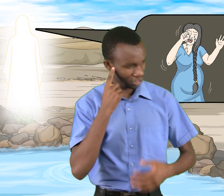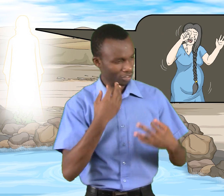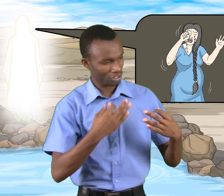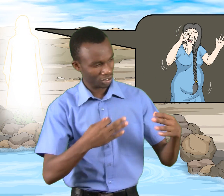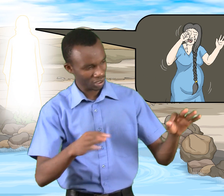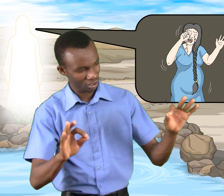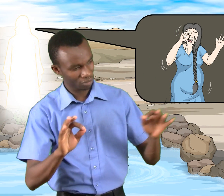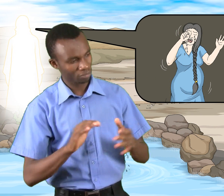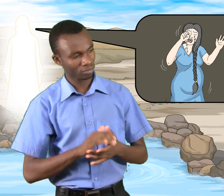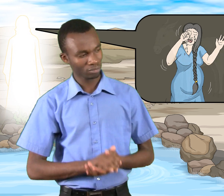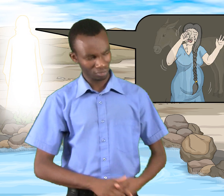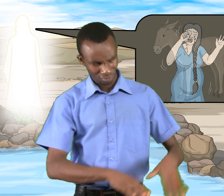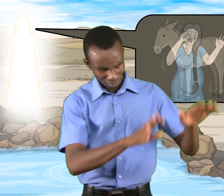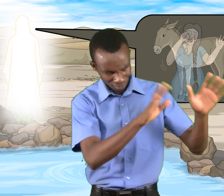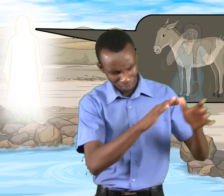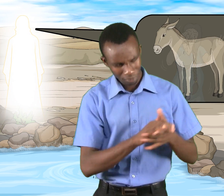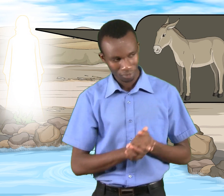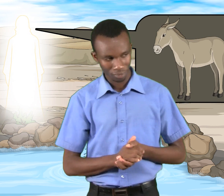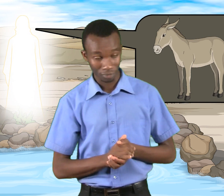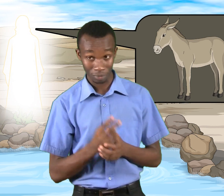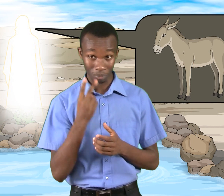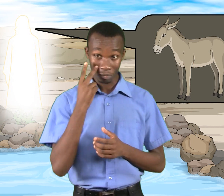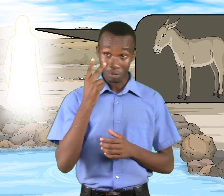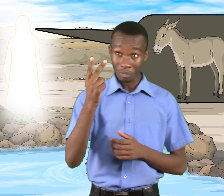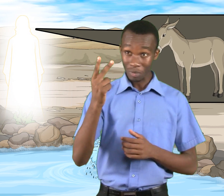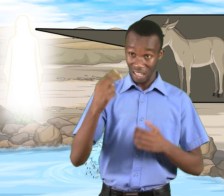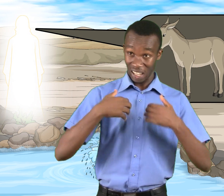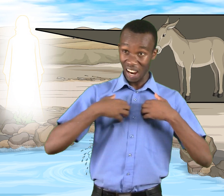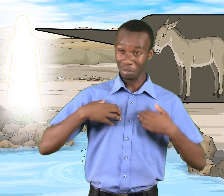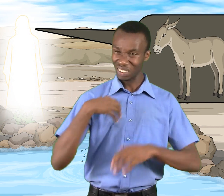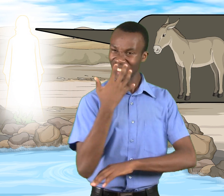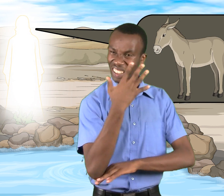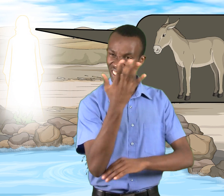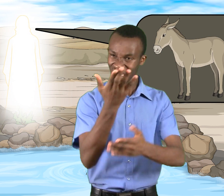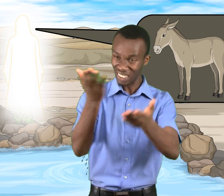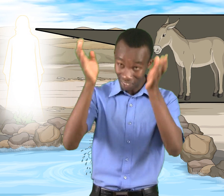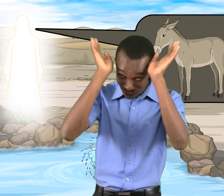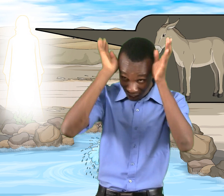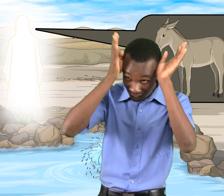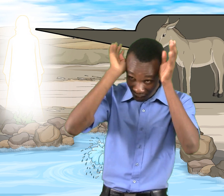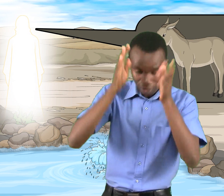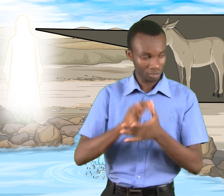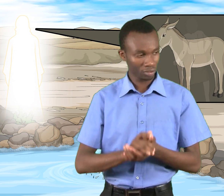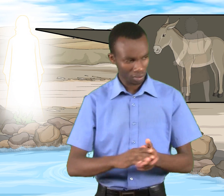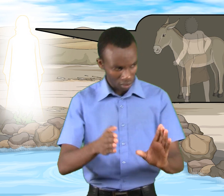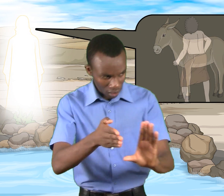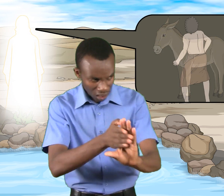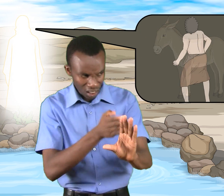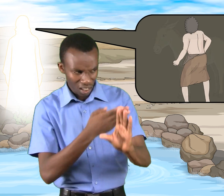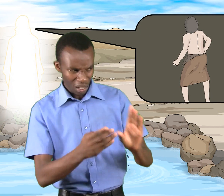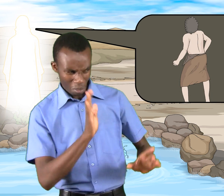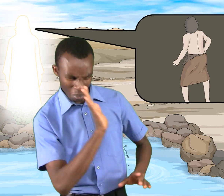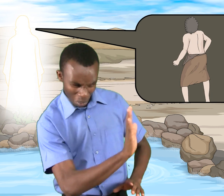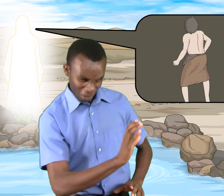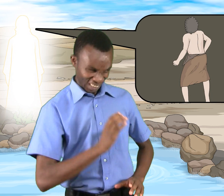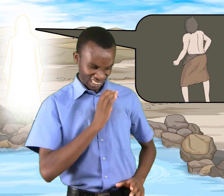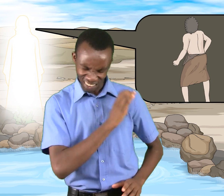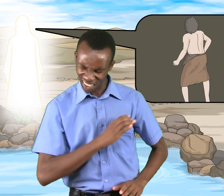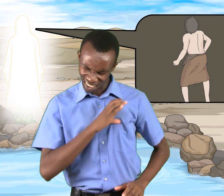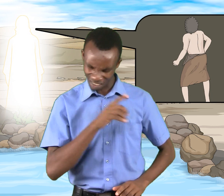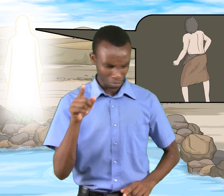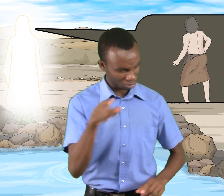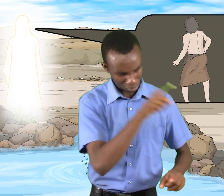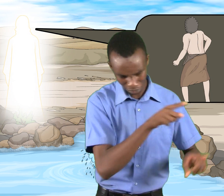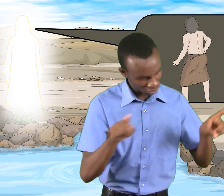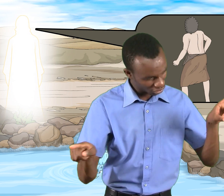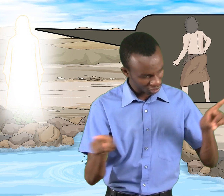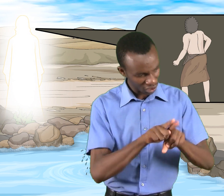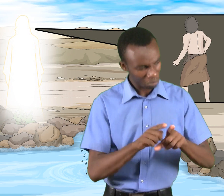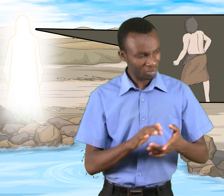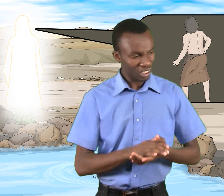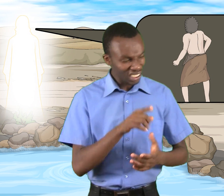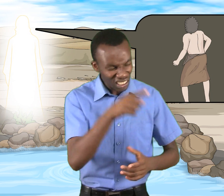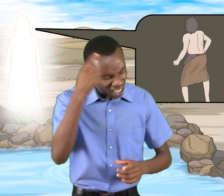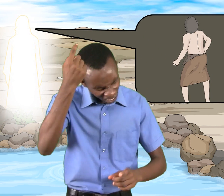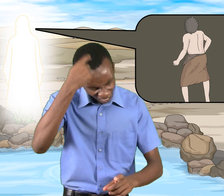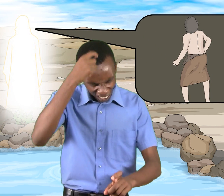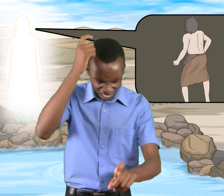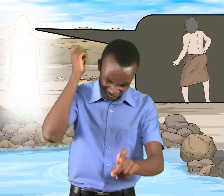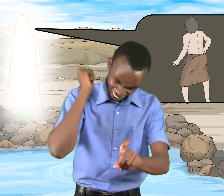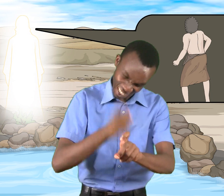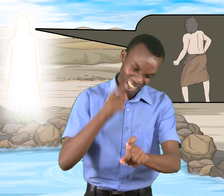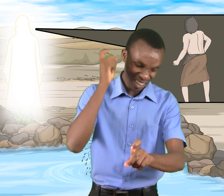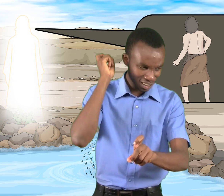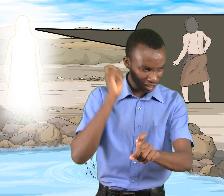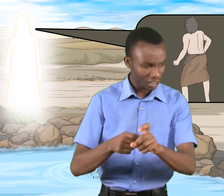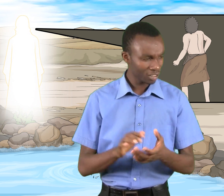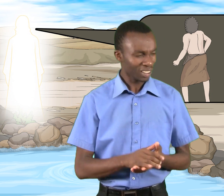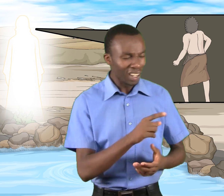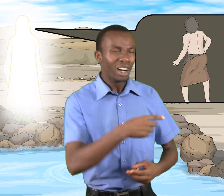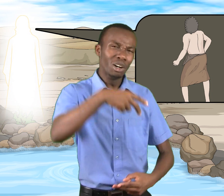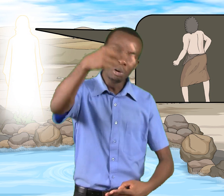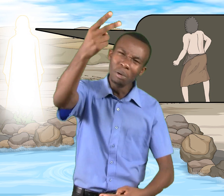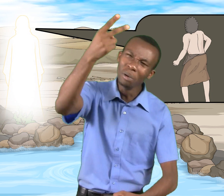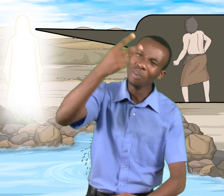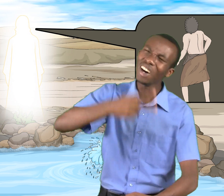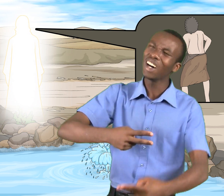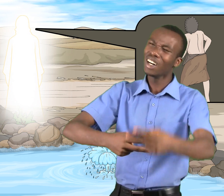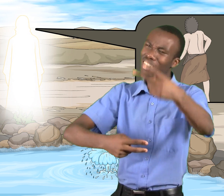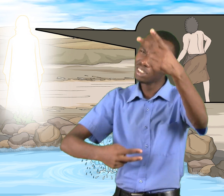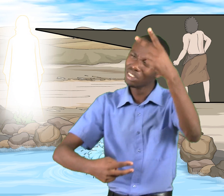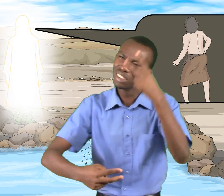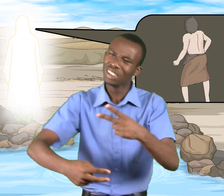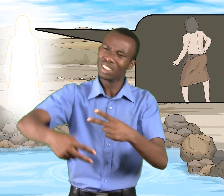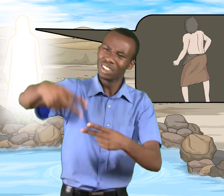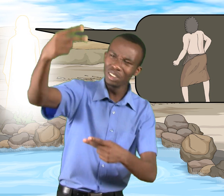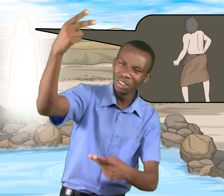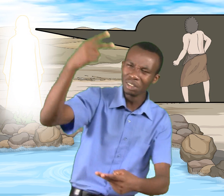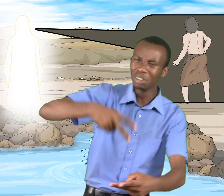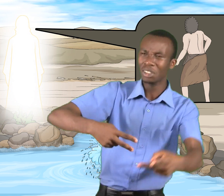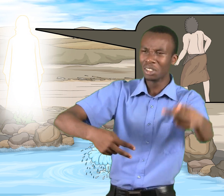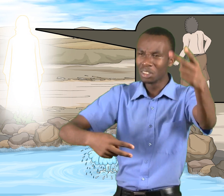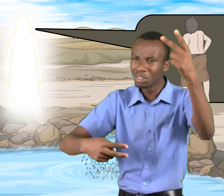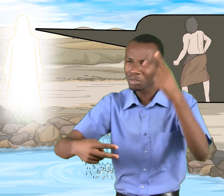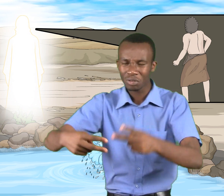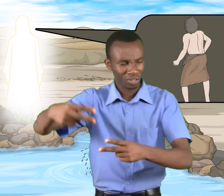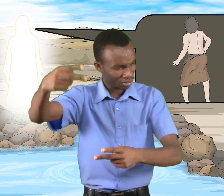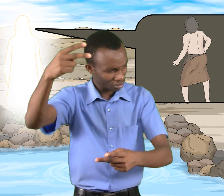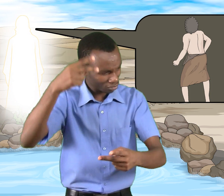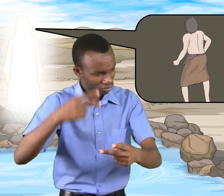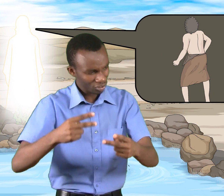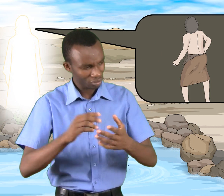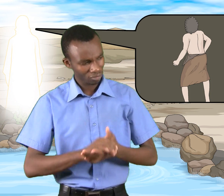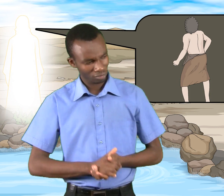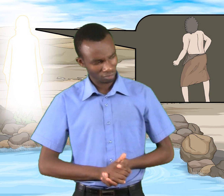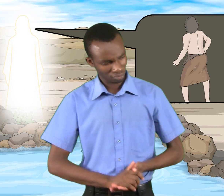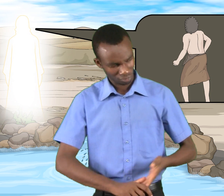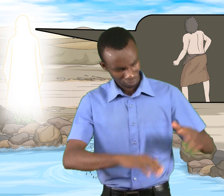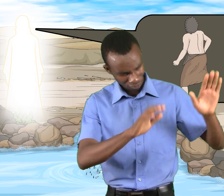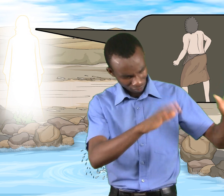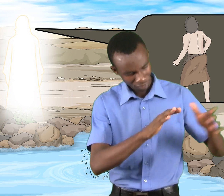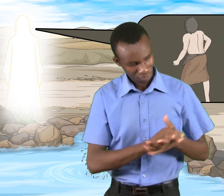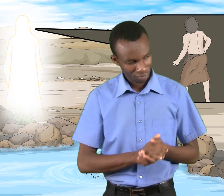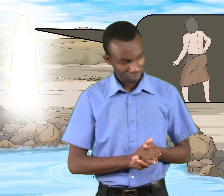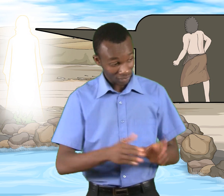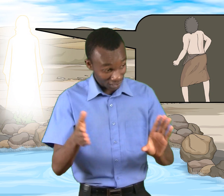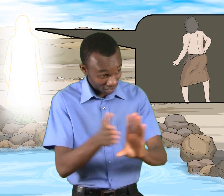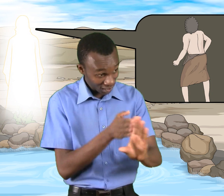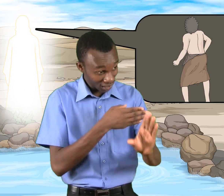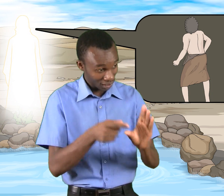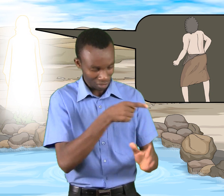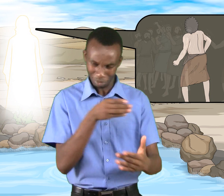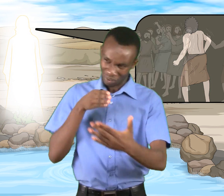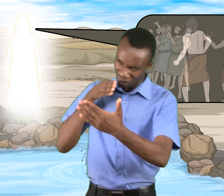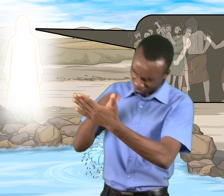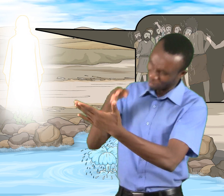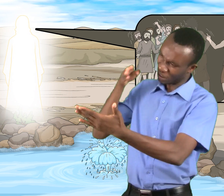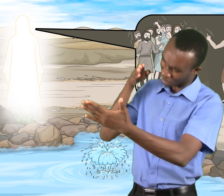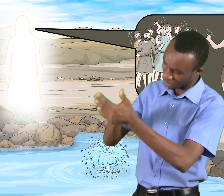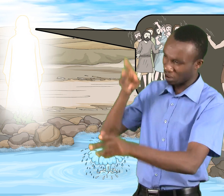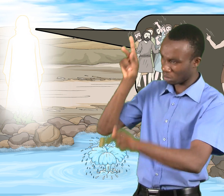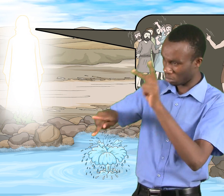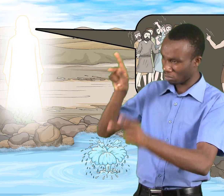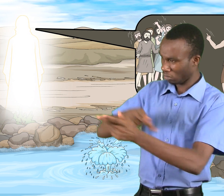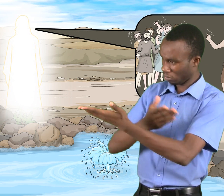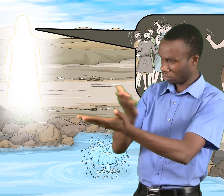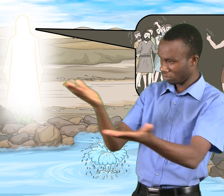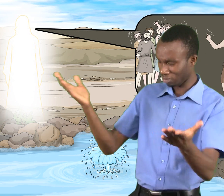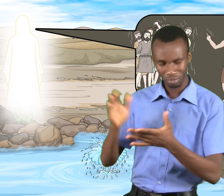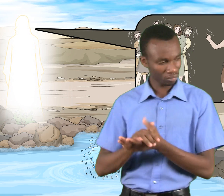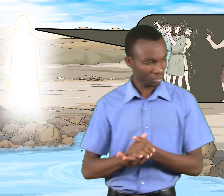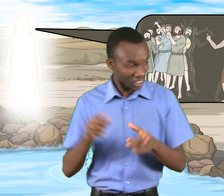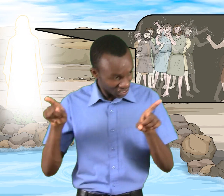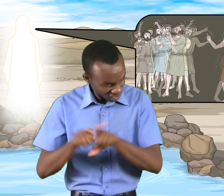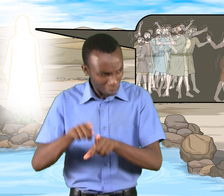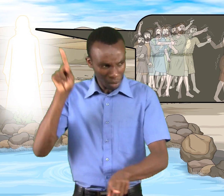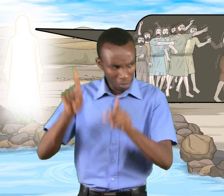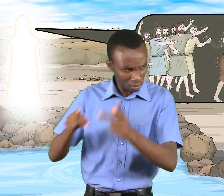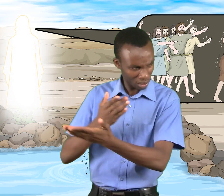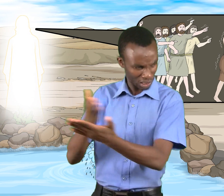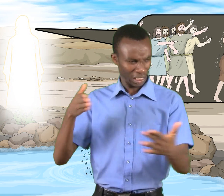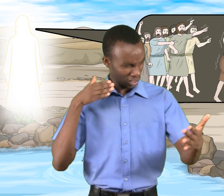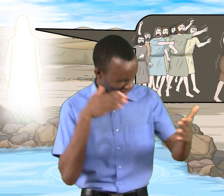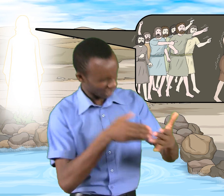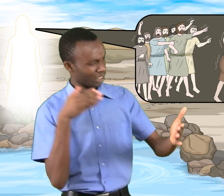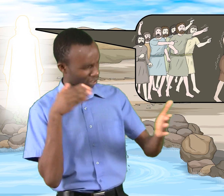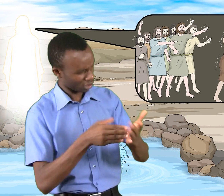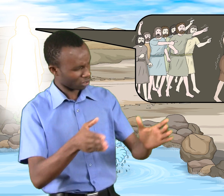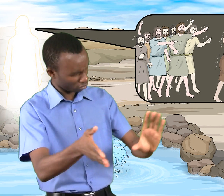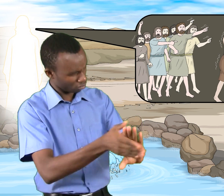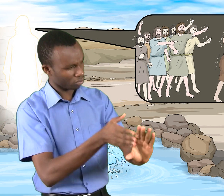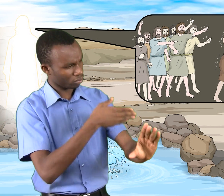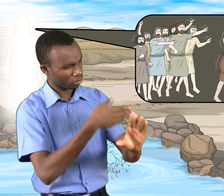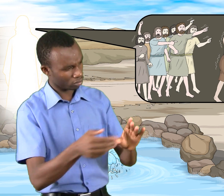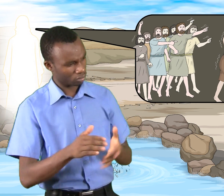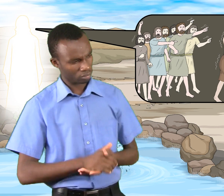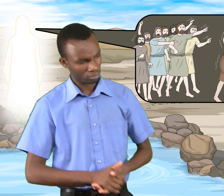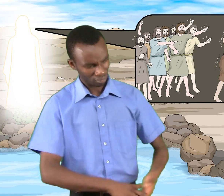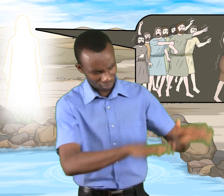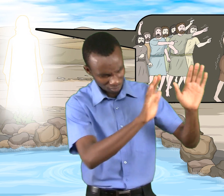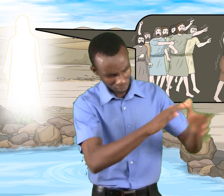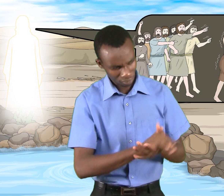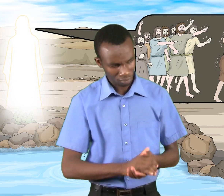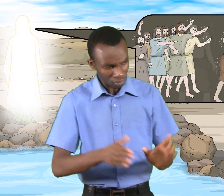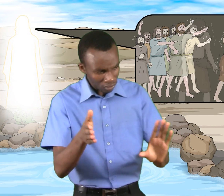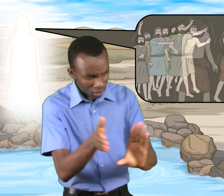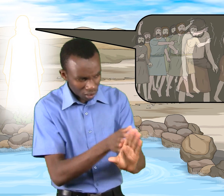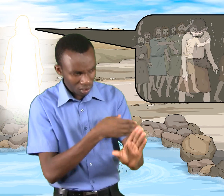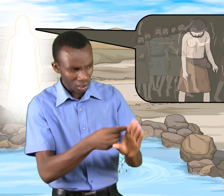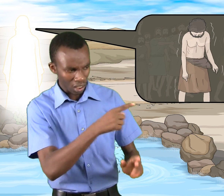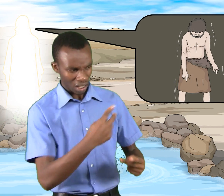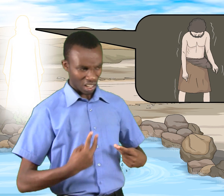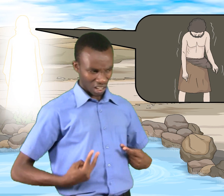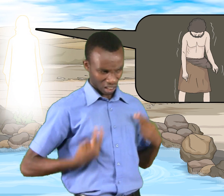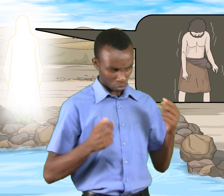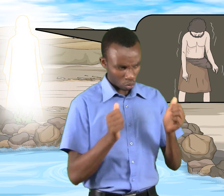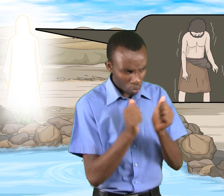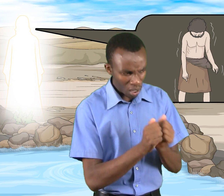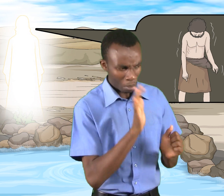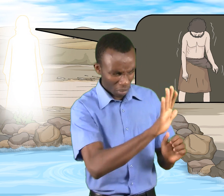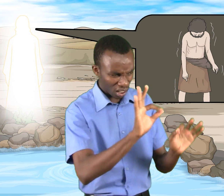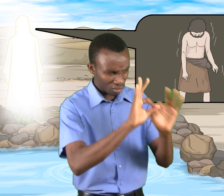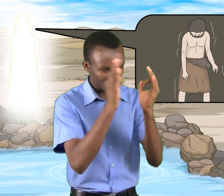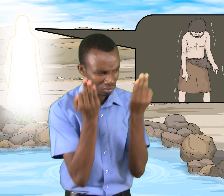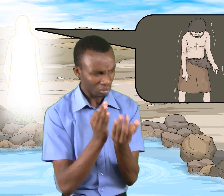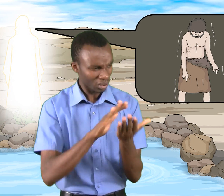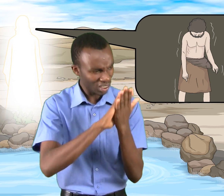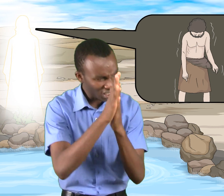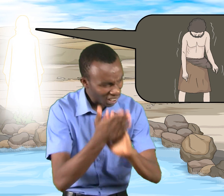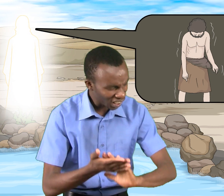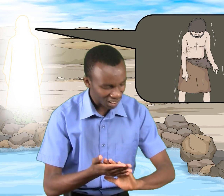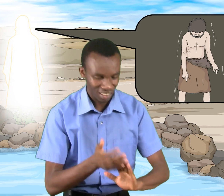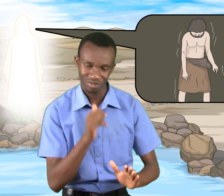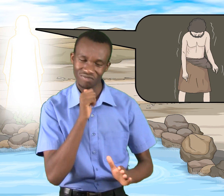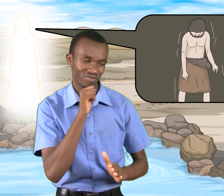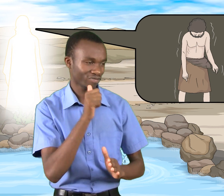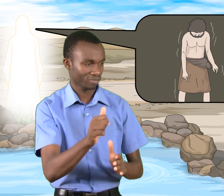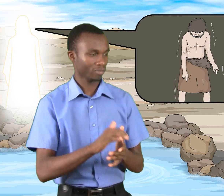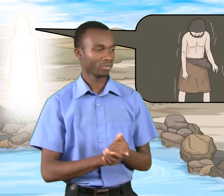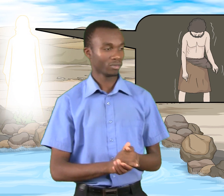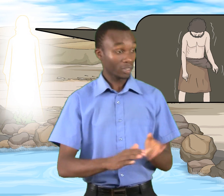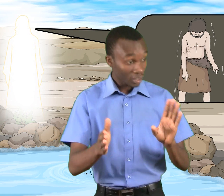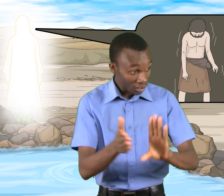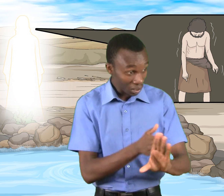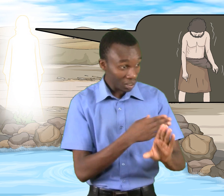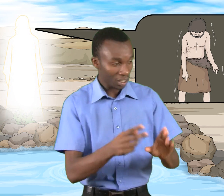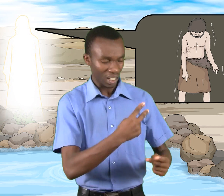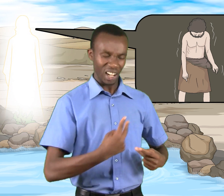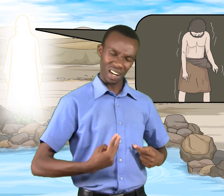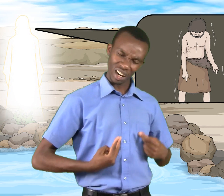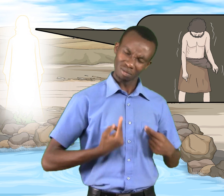He will be a wild donkey of a man, and his hand will be against everyone, and everyone’s hand against him;